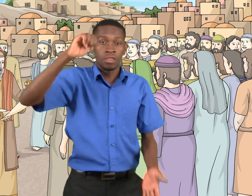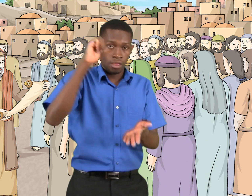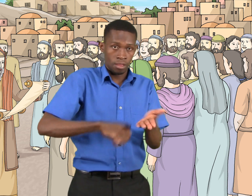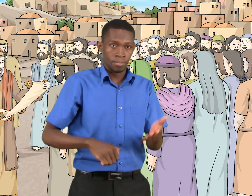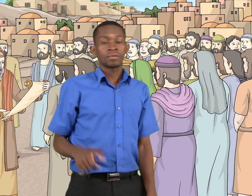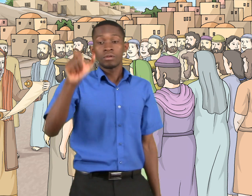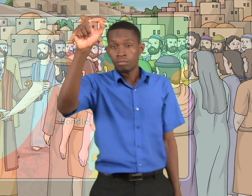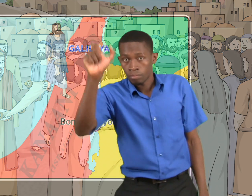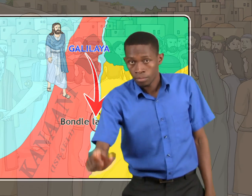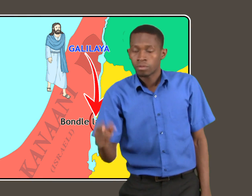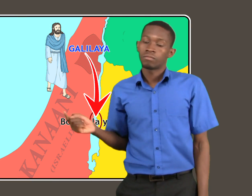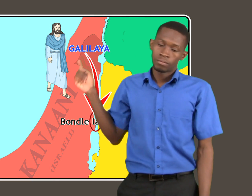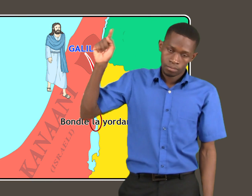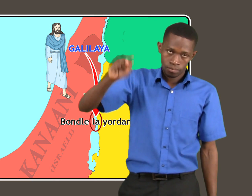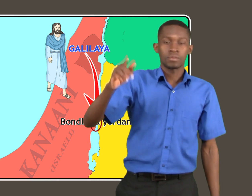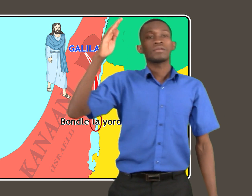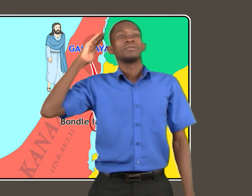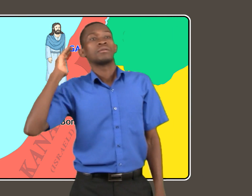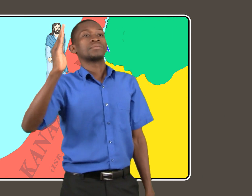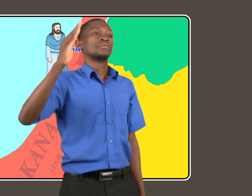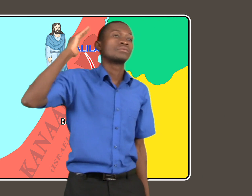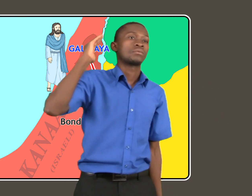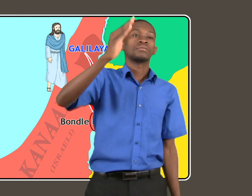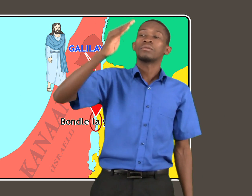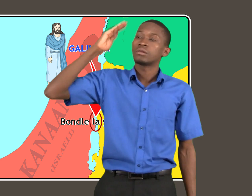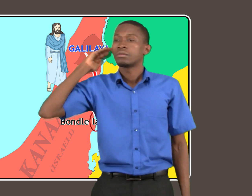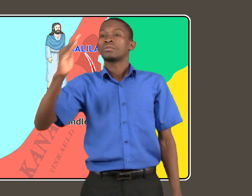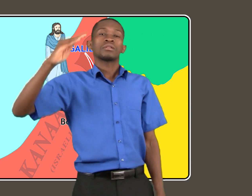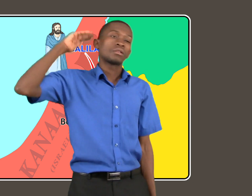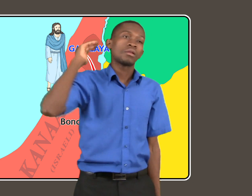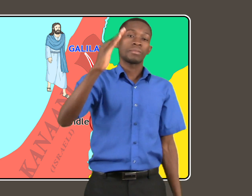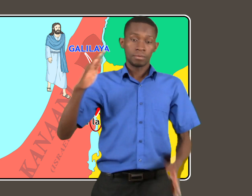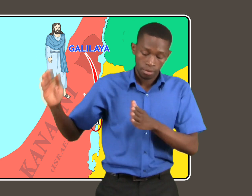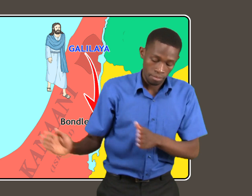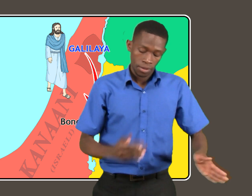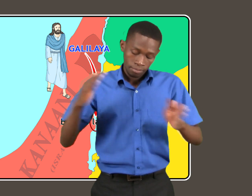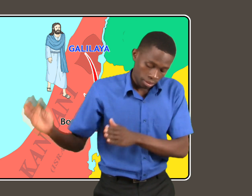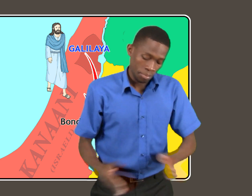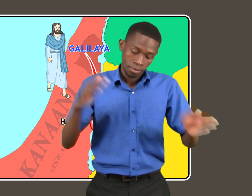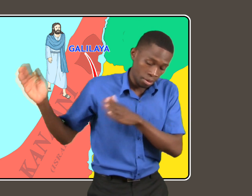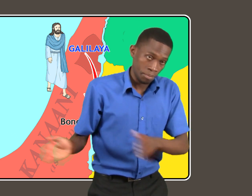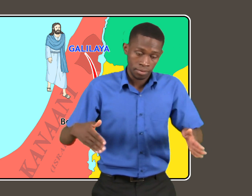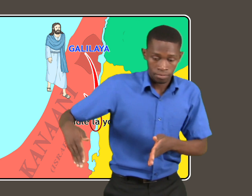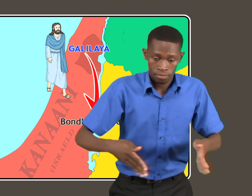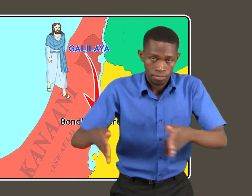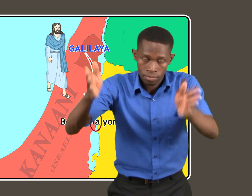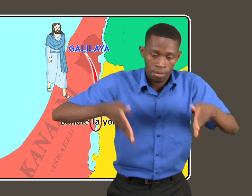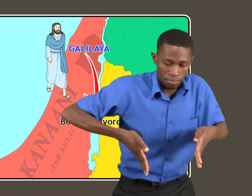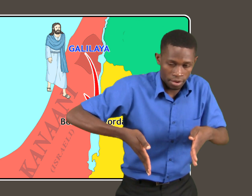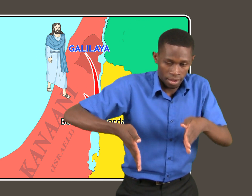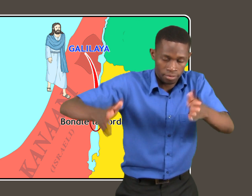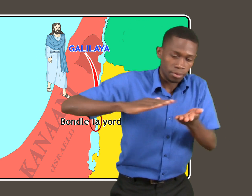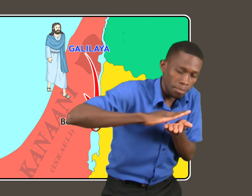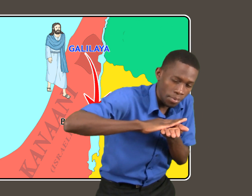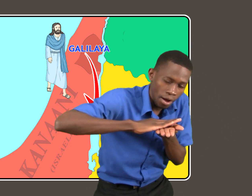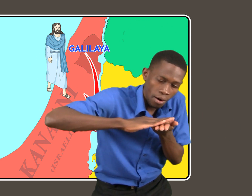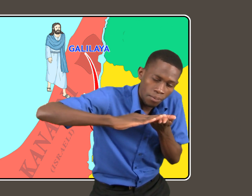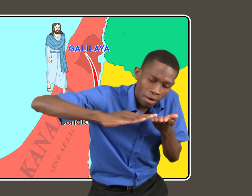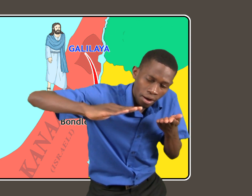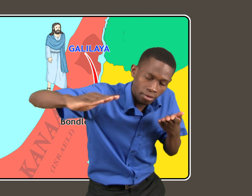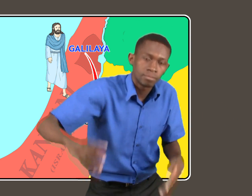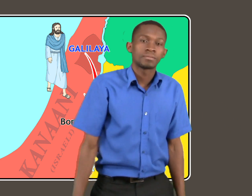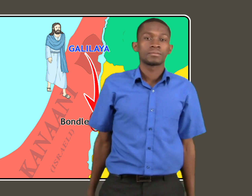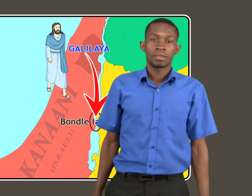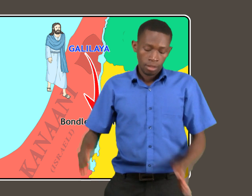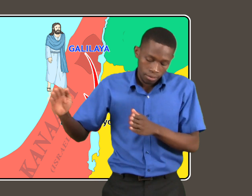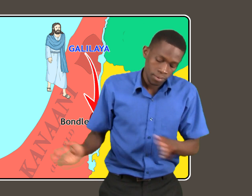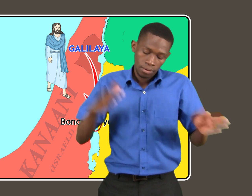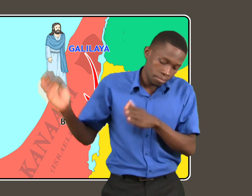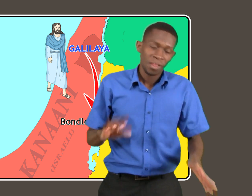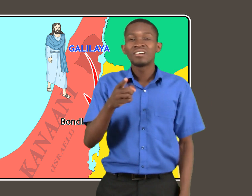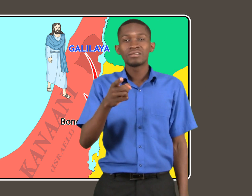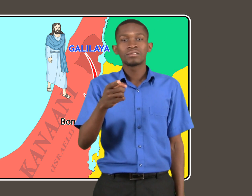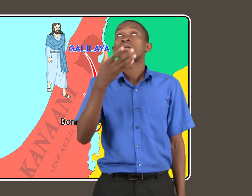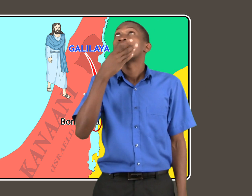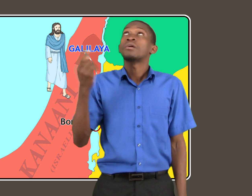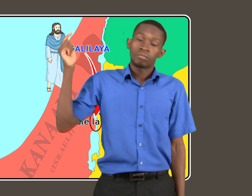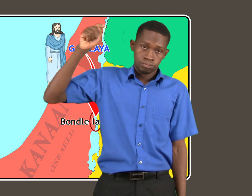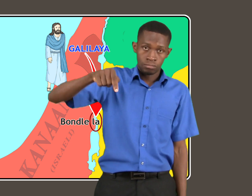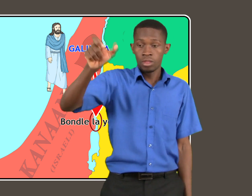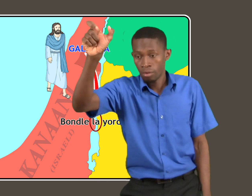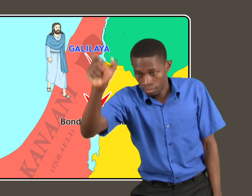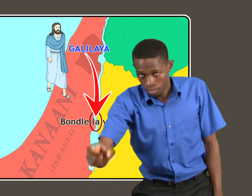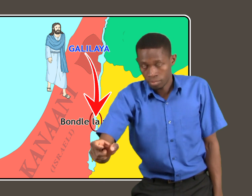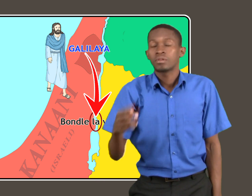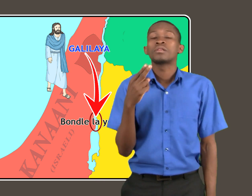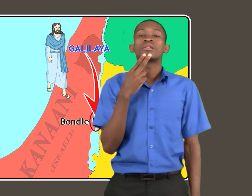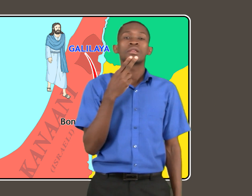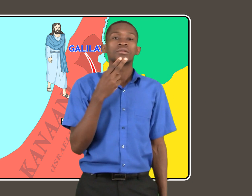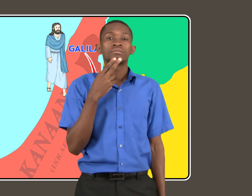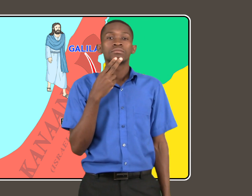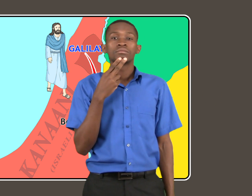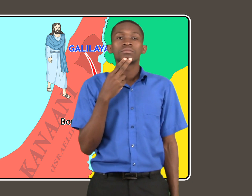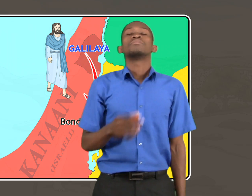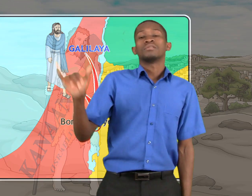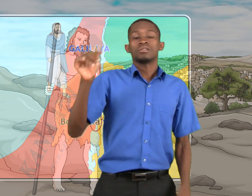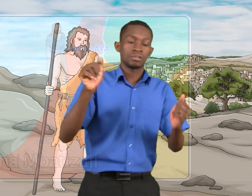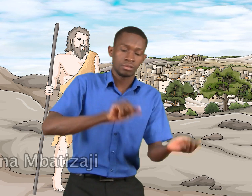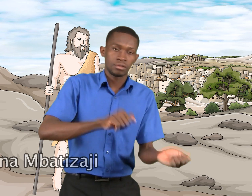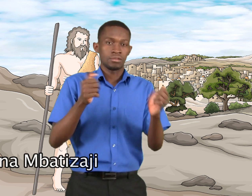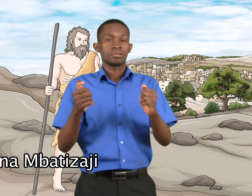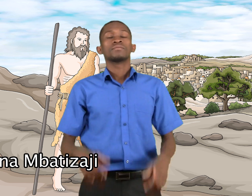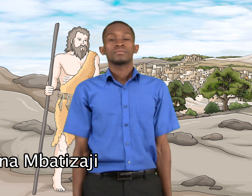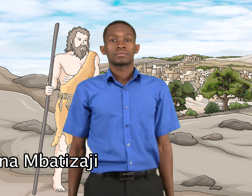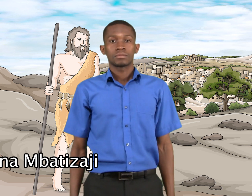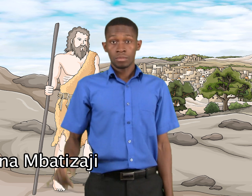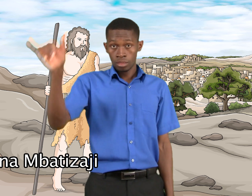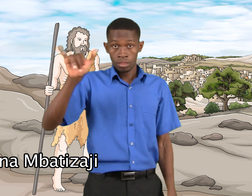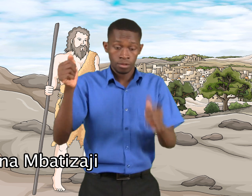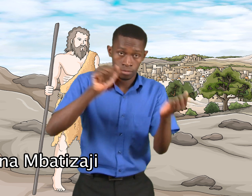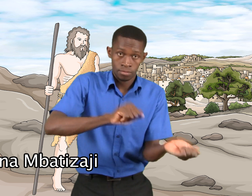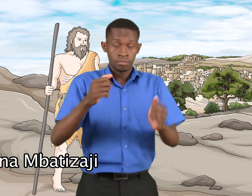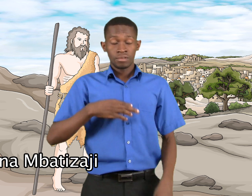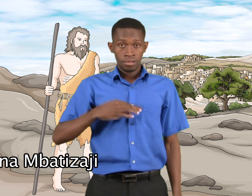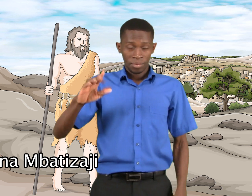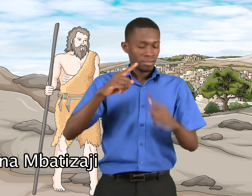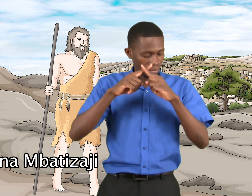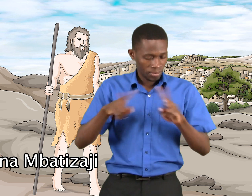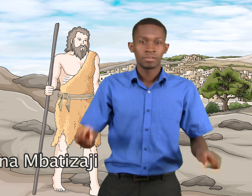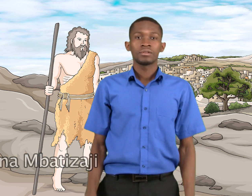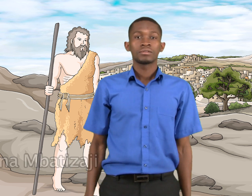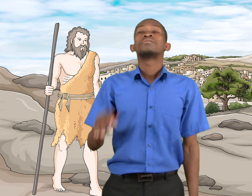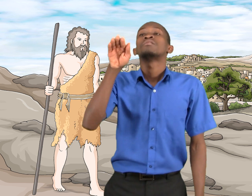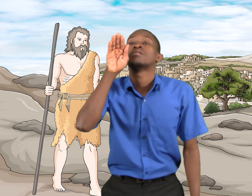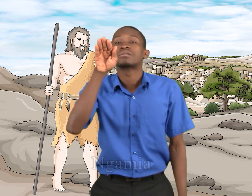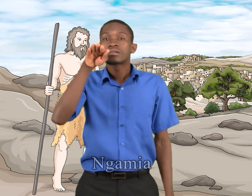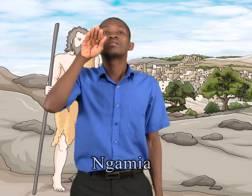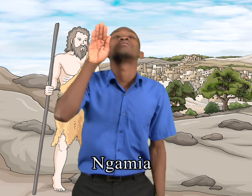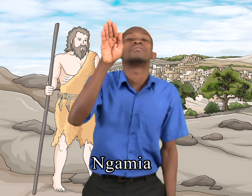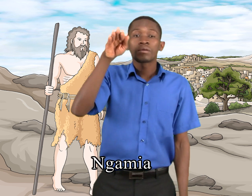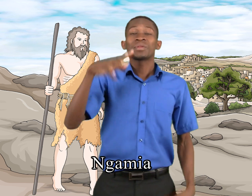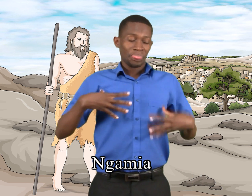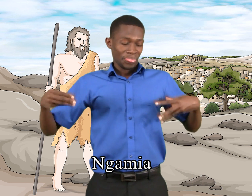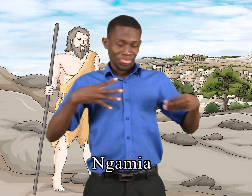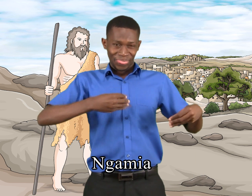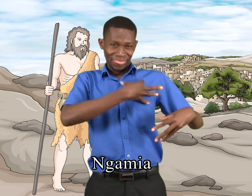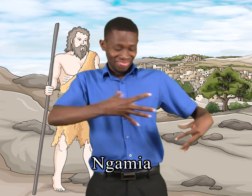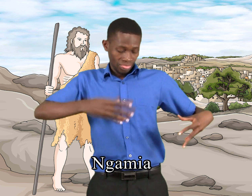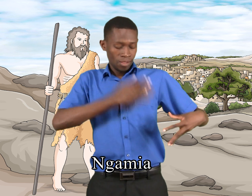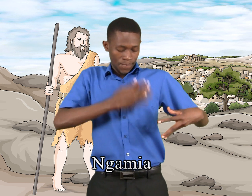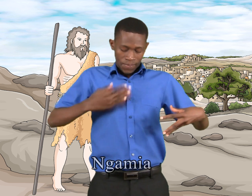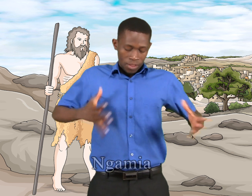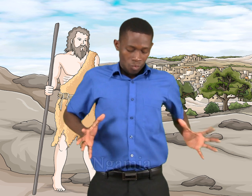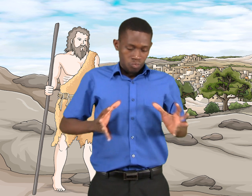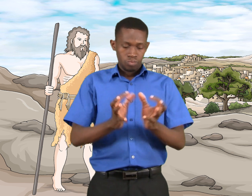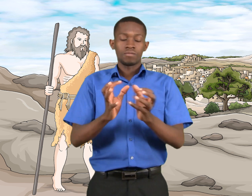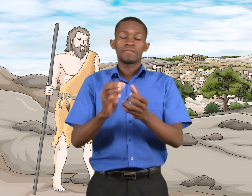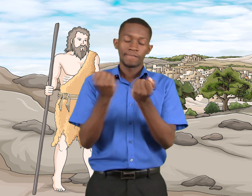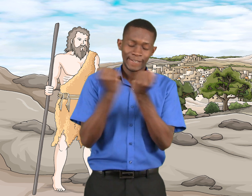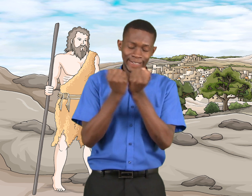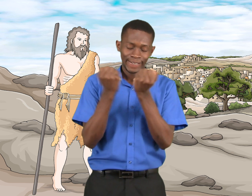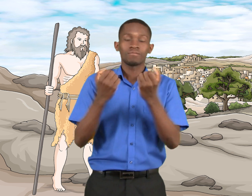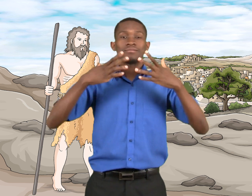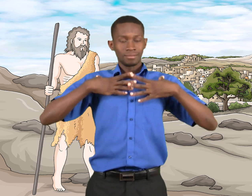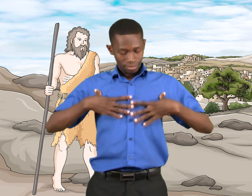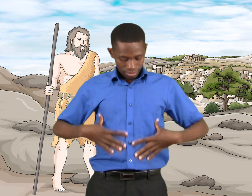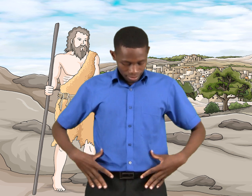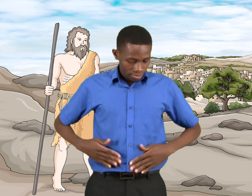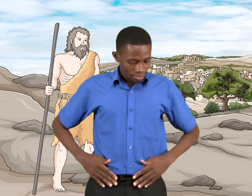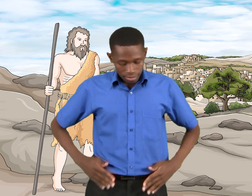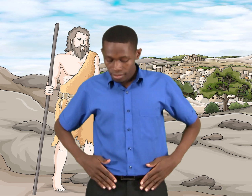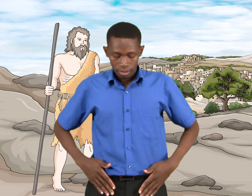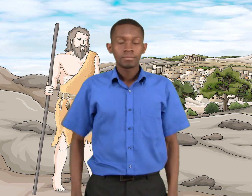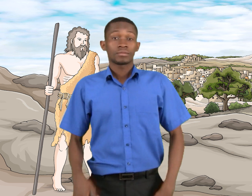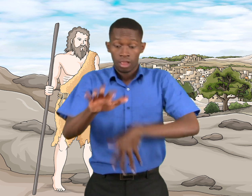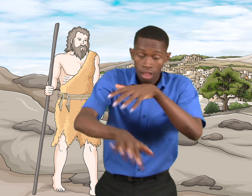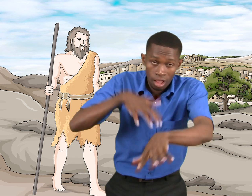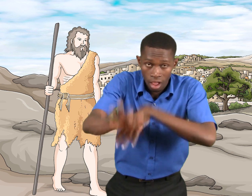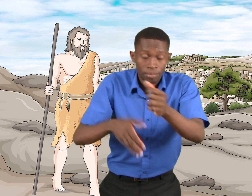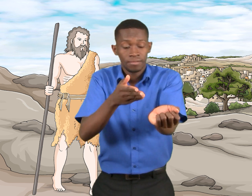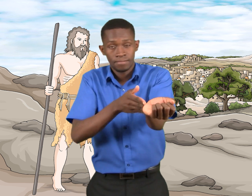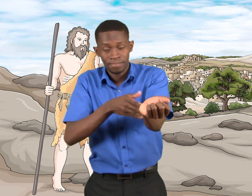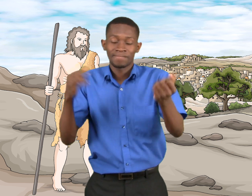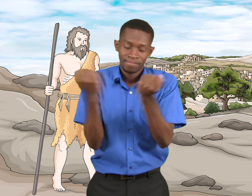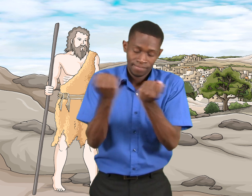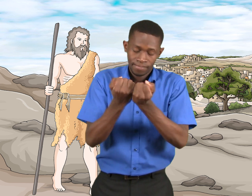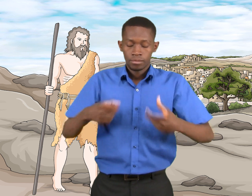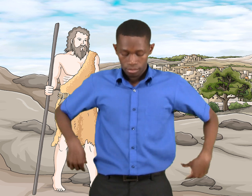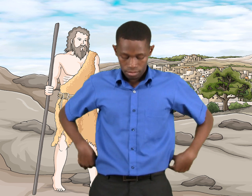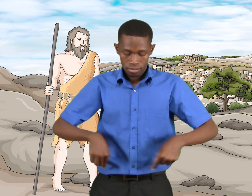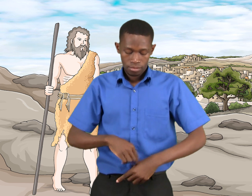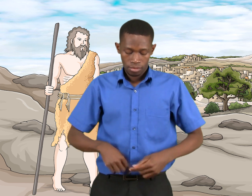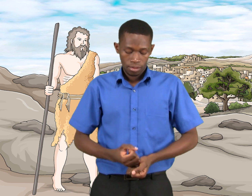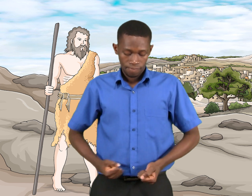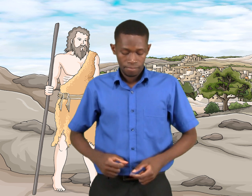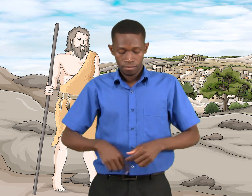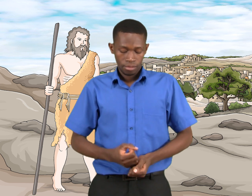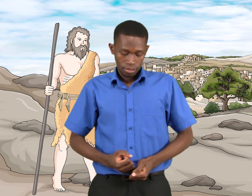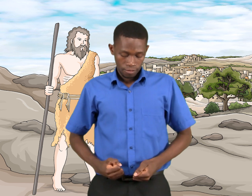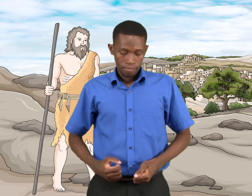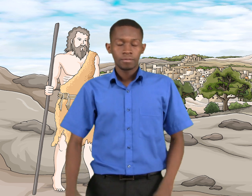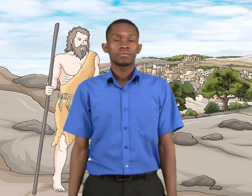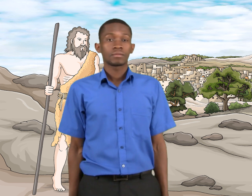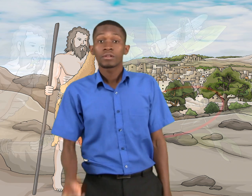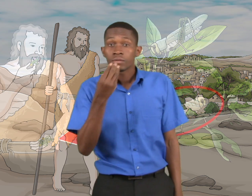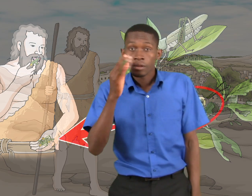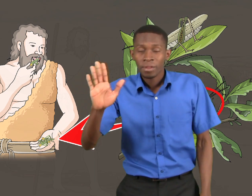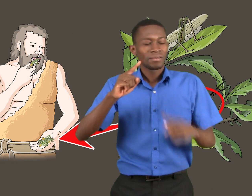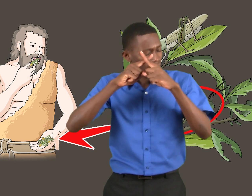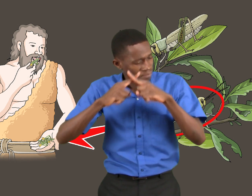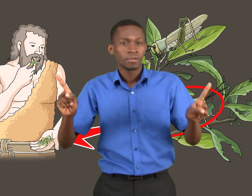This is he who was spoken of through the prophet Isaiah: “A voice of one calling in the wilderness, ‘Prepare the way for the Lord, make straight paths for Him.’” John wore a garment of camel’s hair, with a leather belt around his waist.